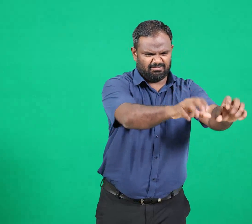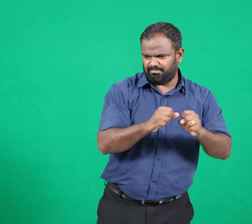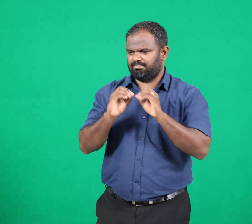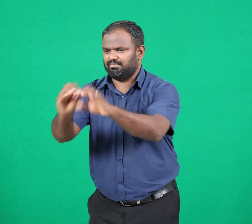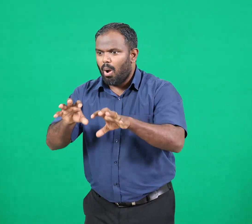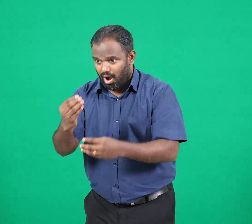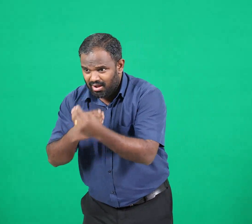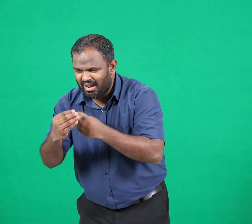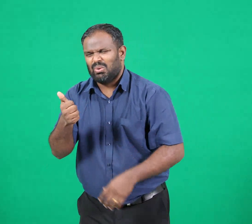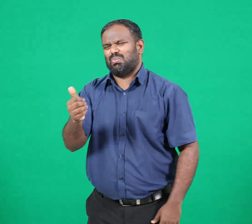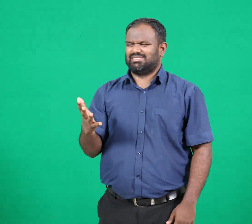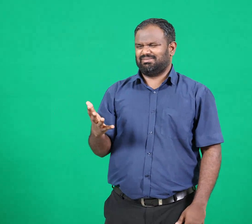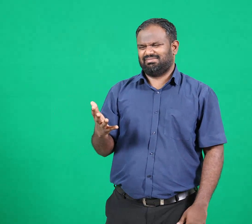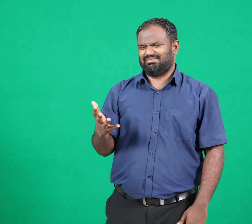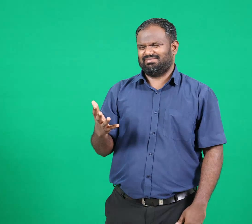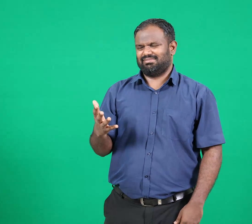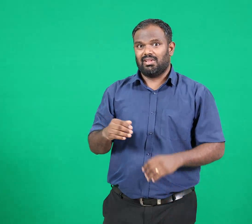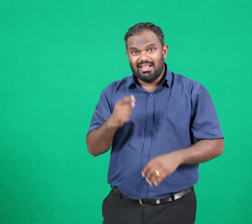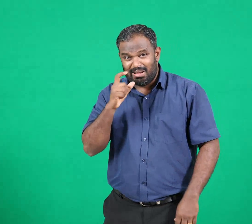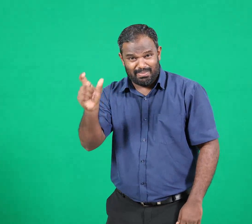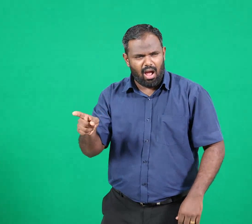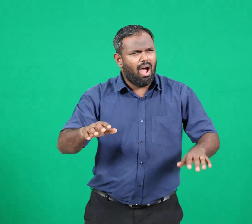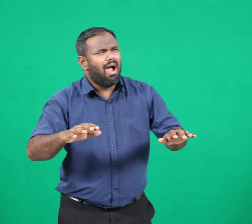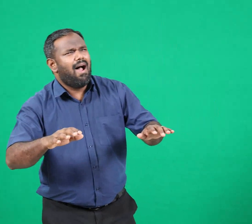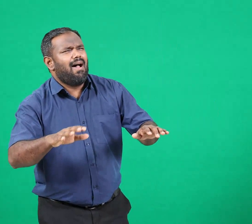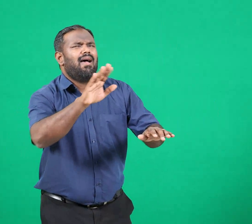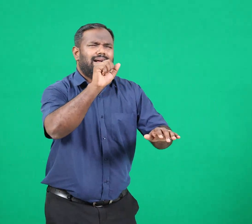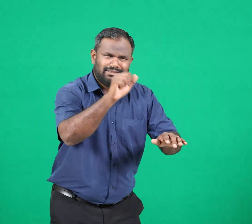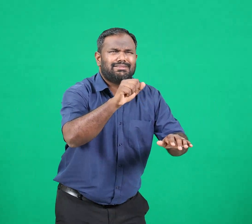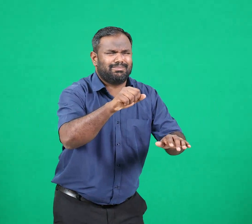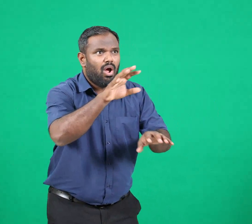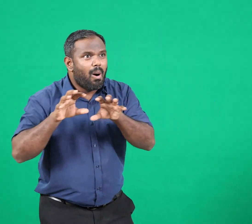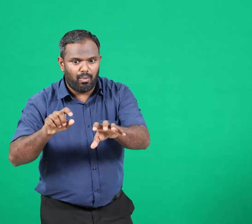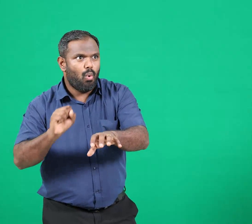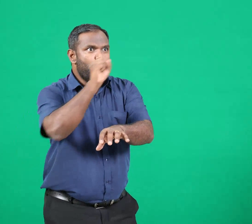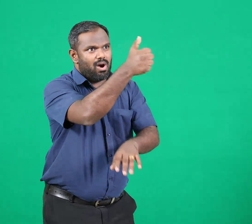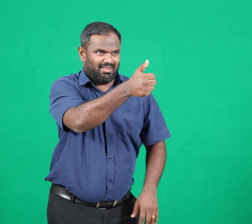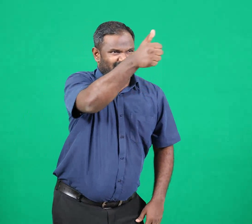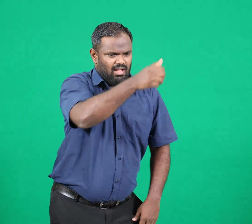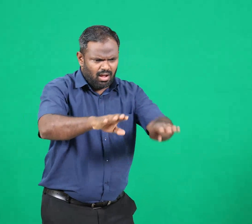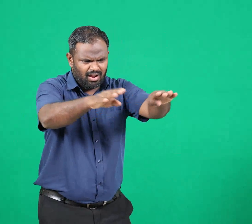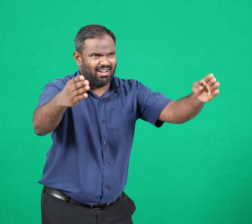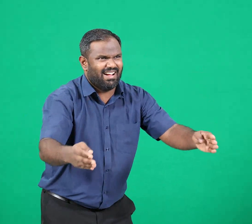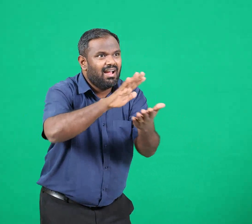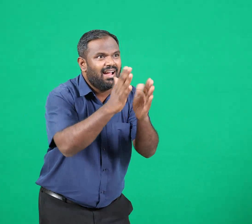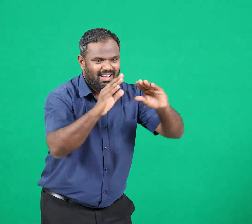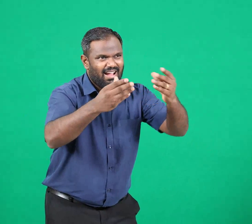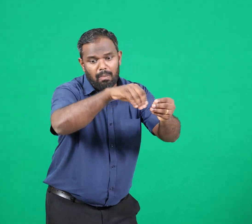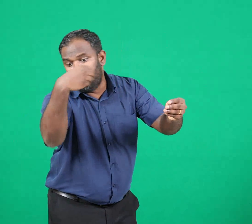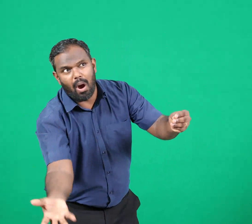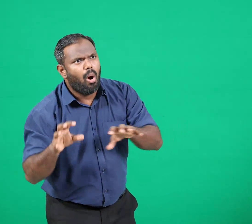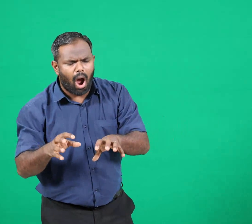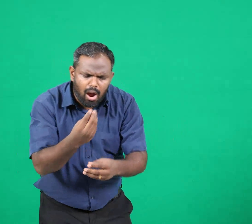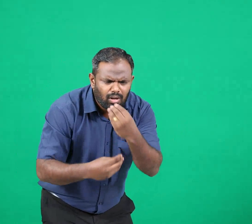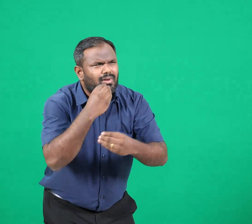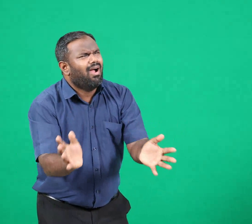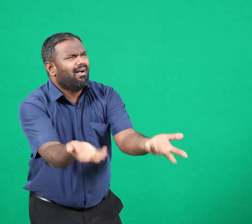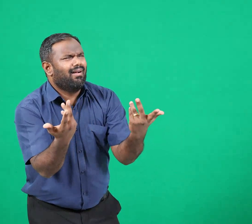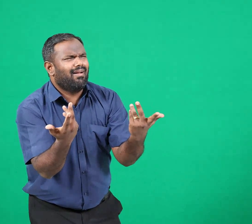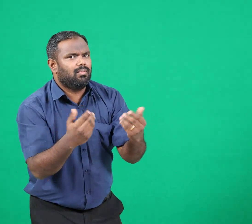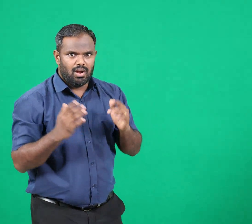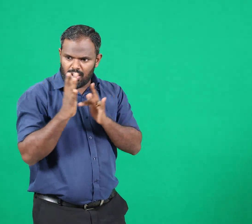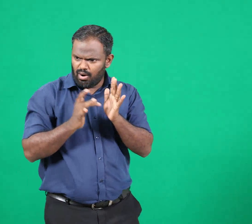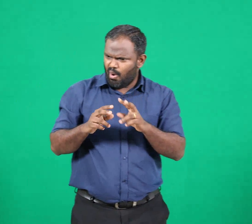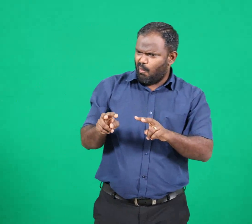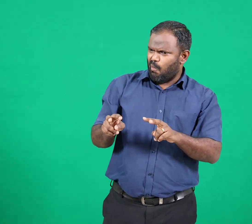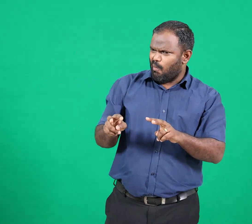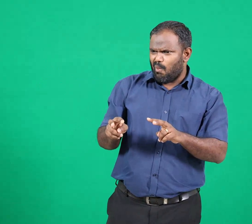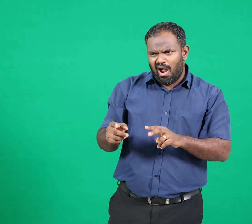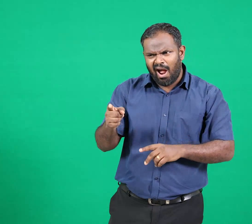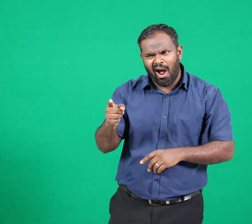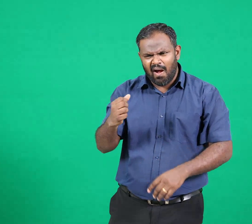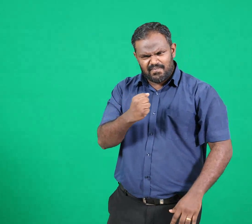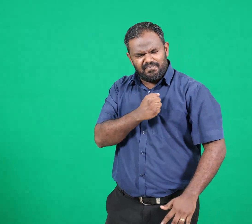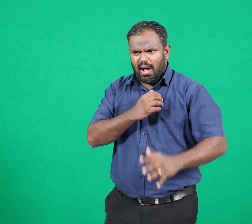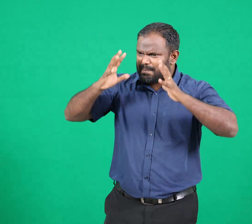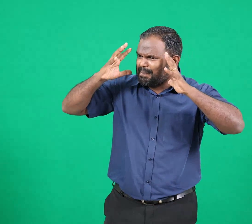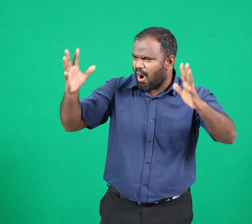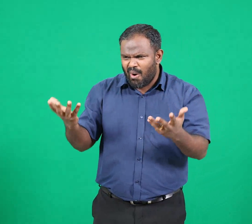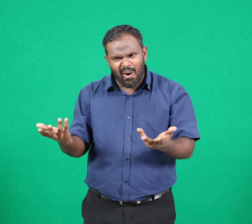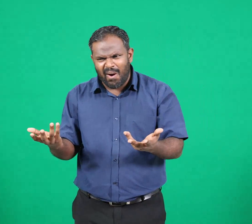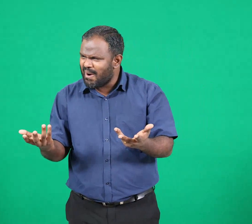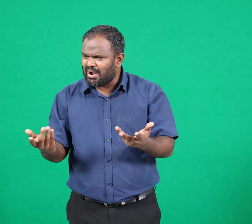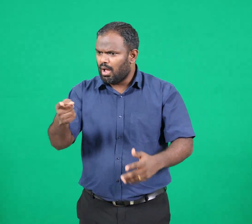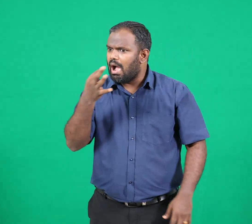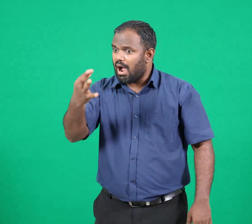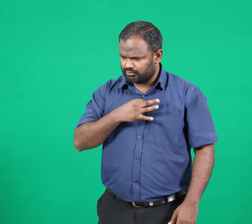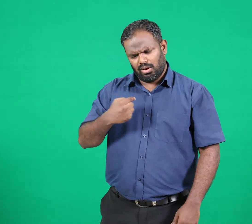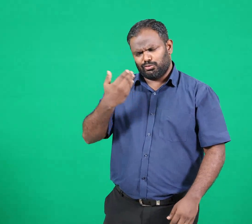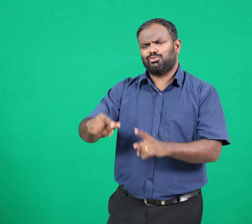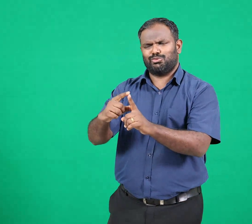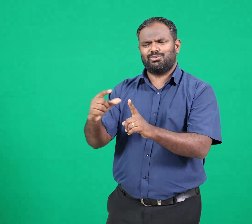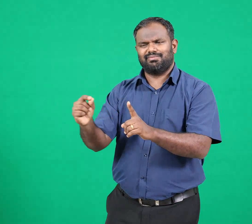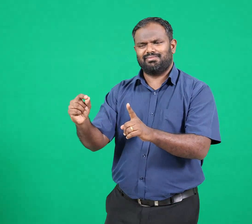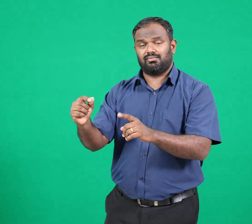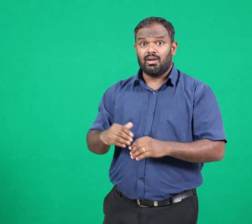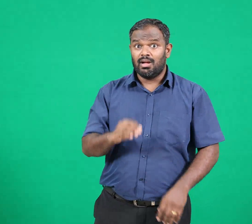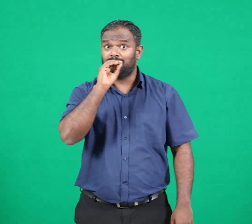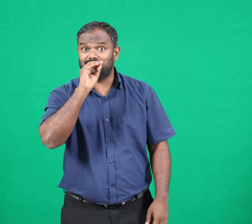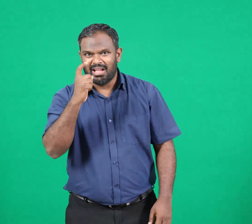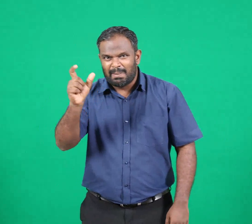"Yes, Lord," she said, "even the dogs eat the crumbs that fall from their master ' s table." "O woman," Jesus answered, "your faith is great!